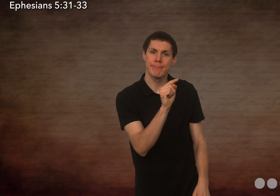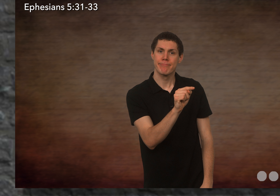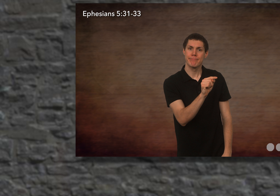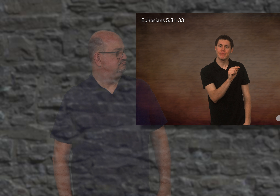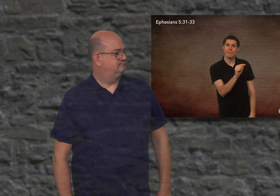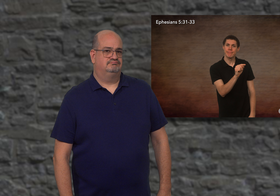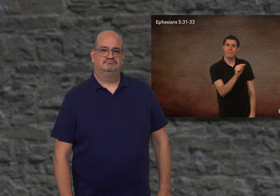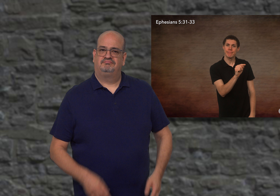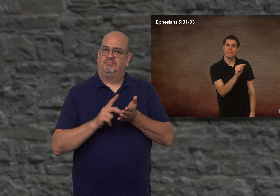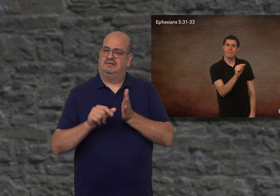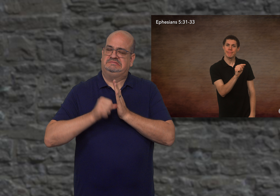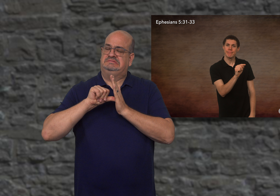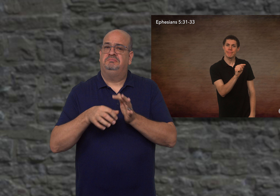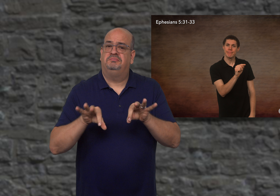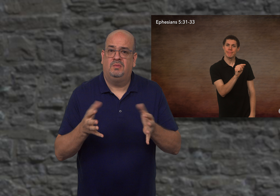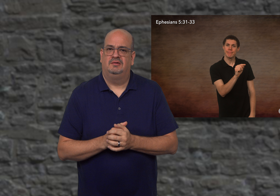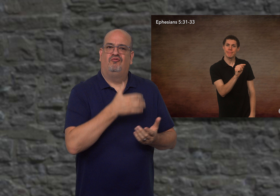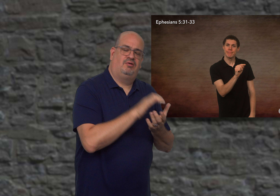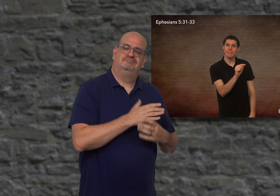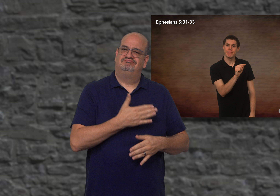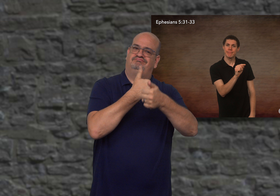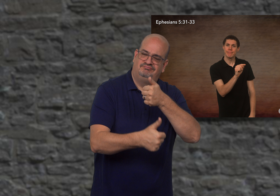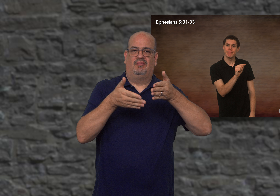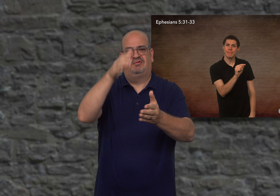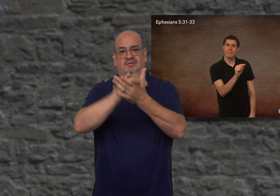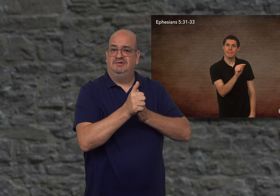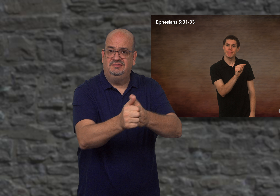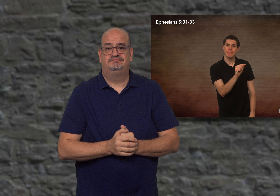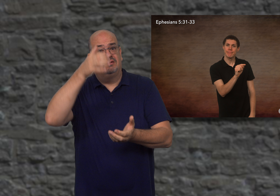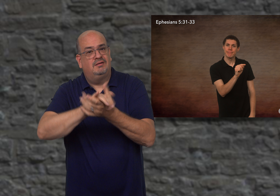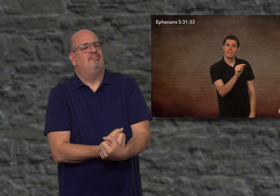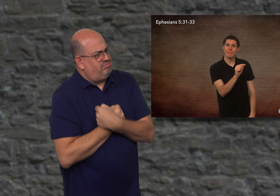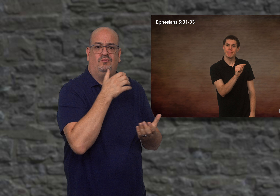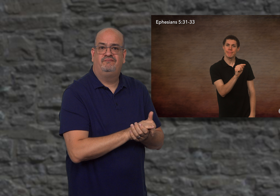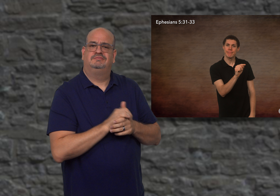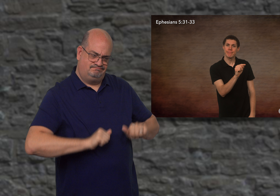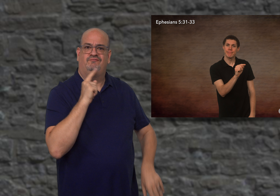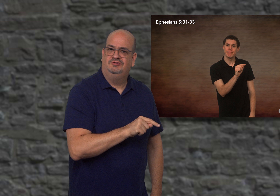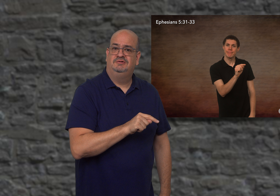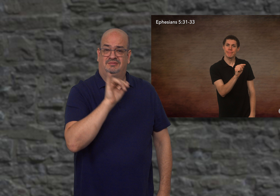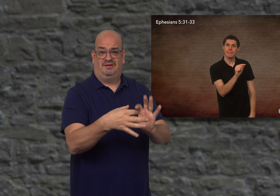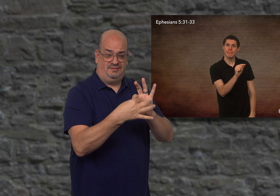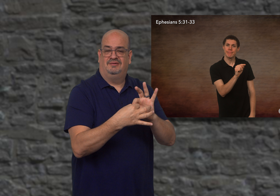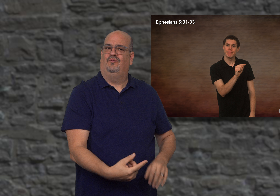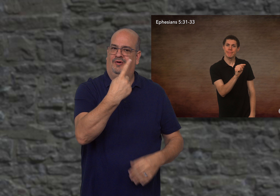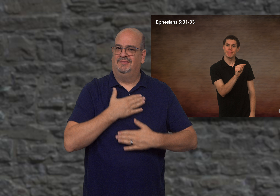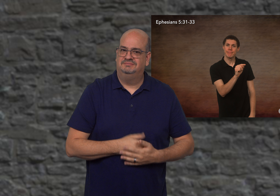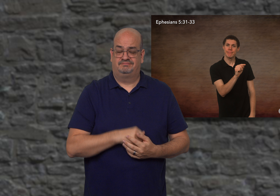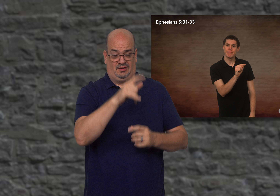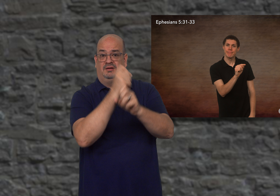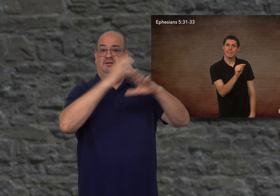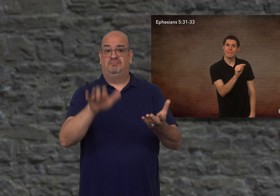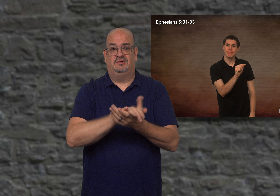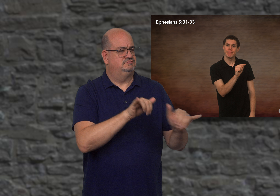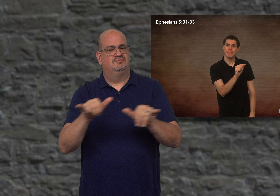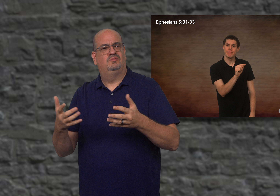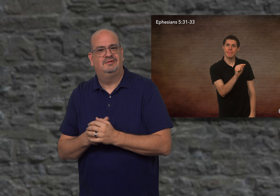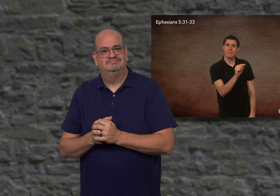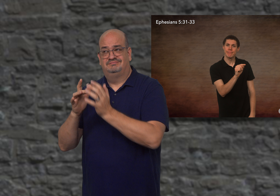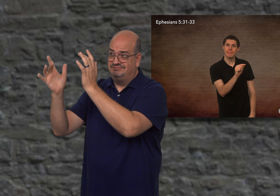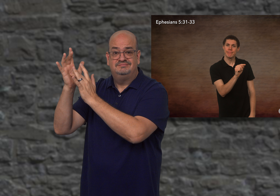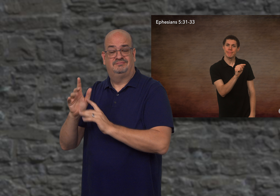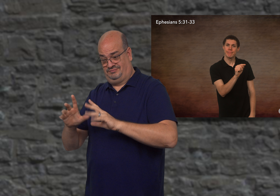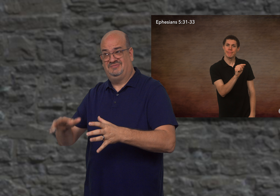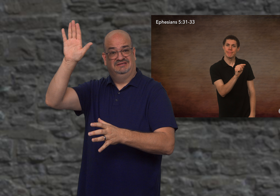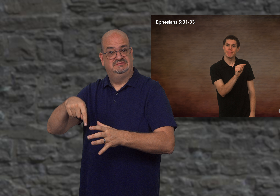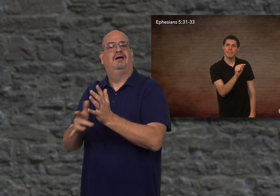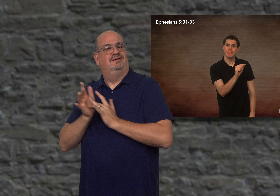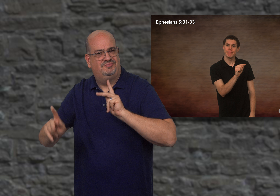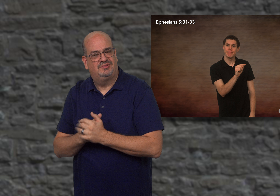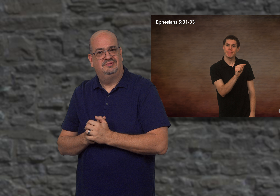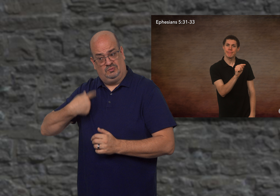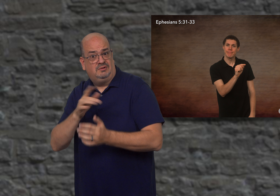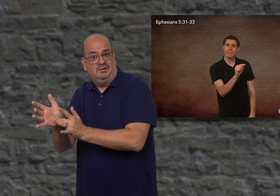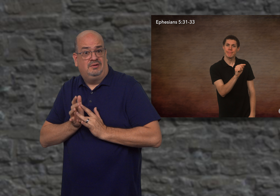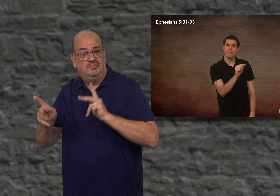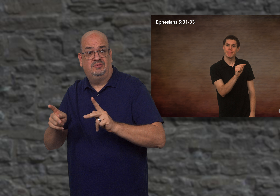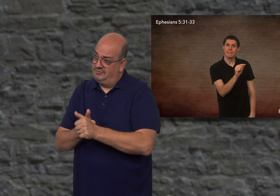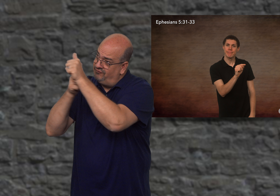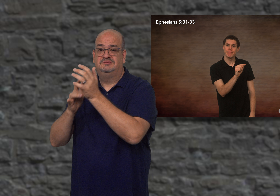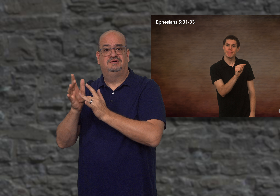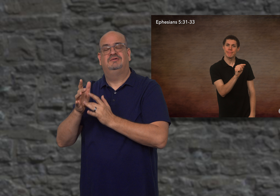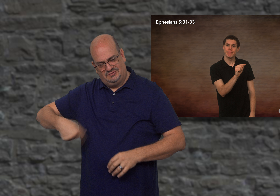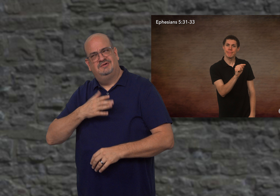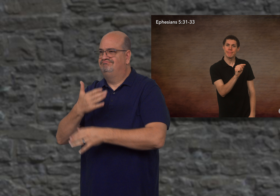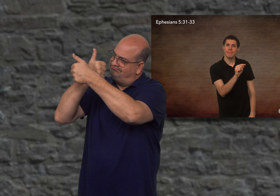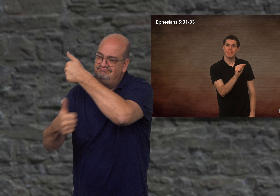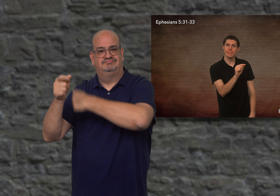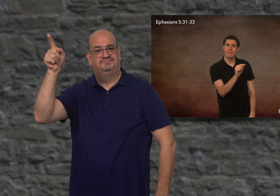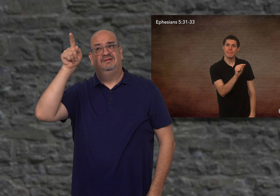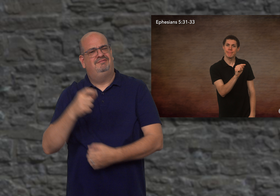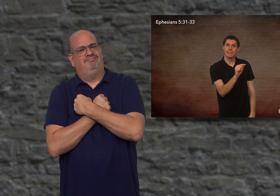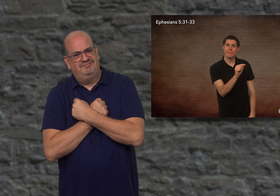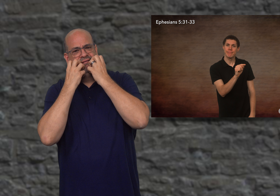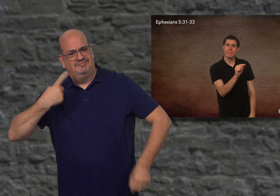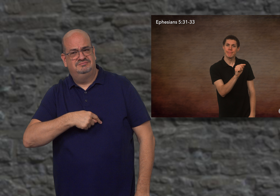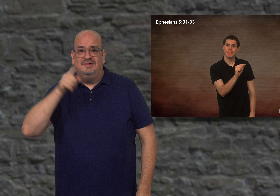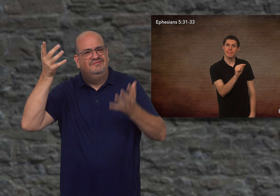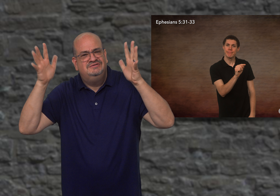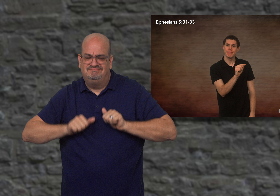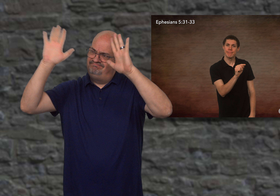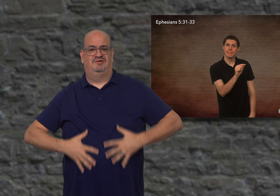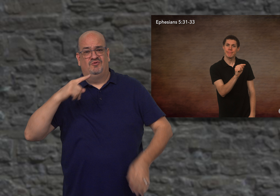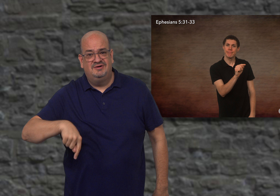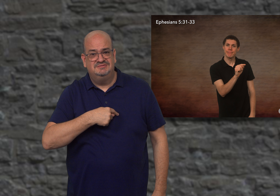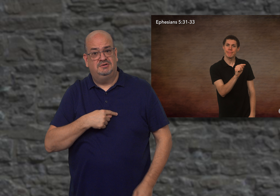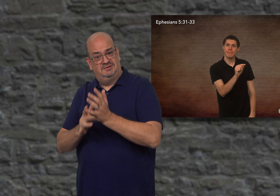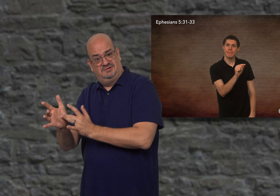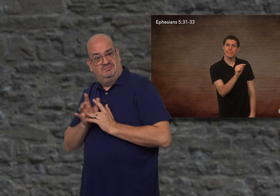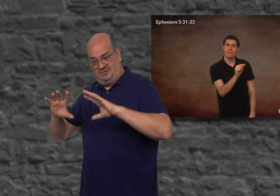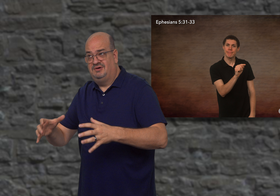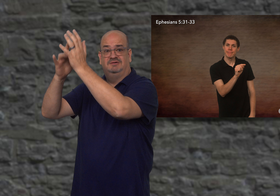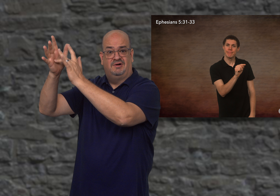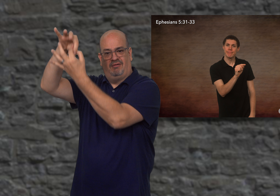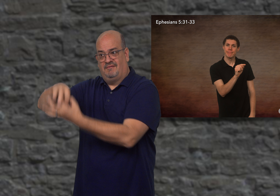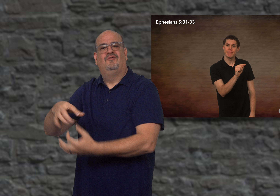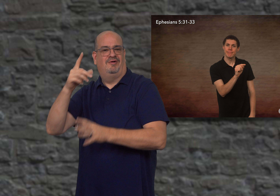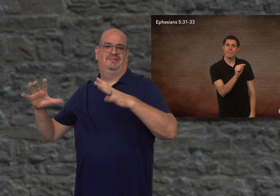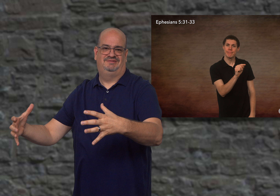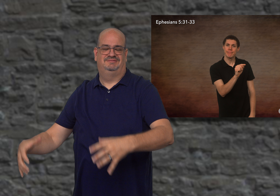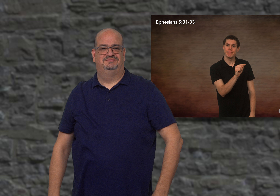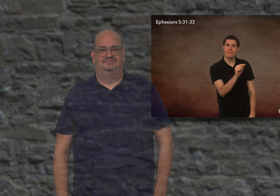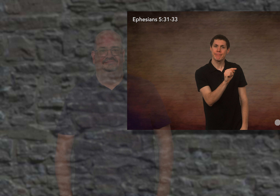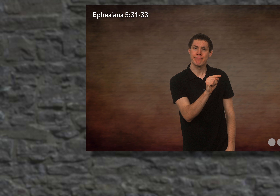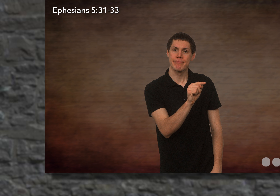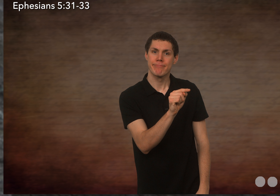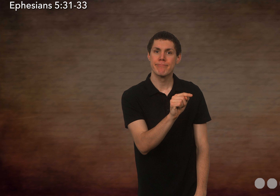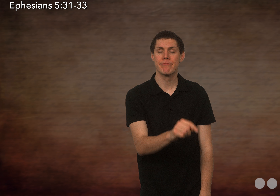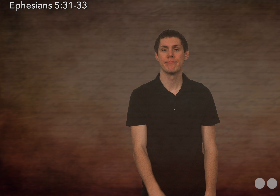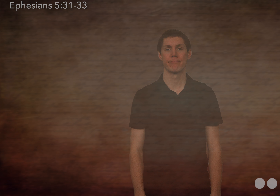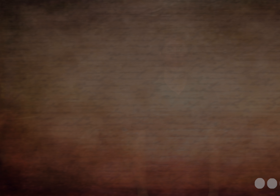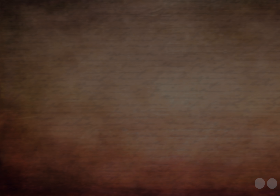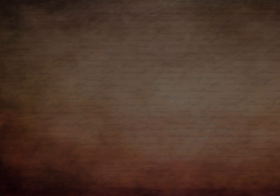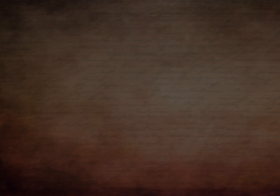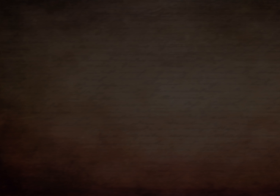Nevertheless, each one of you also must love his wife as he loves himself, and the wife must respect her husband.